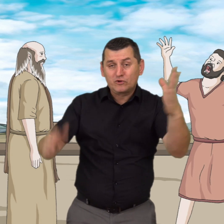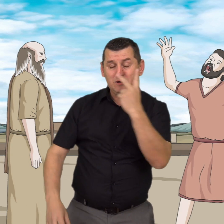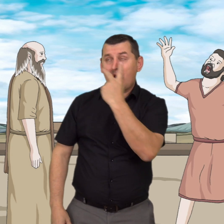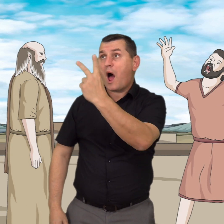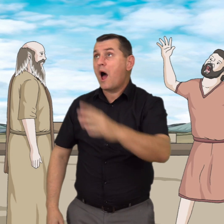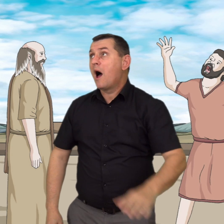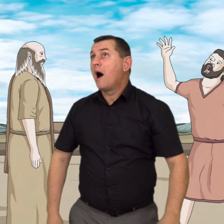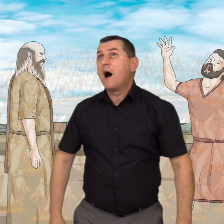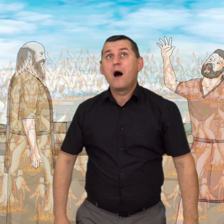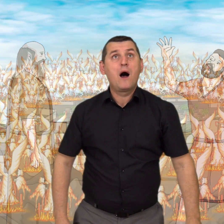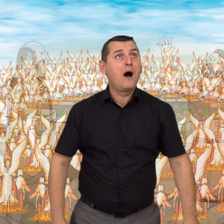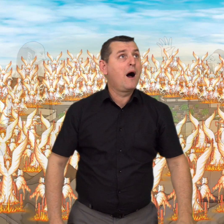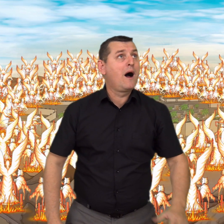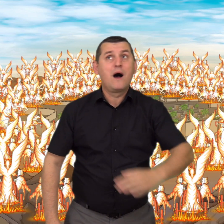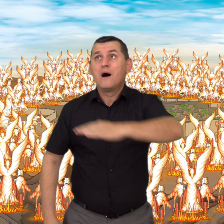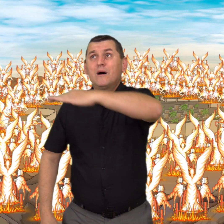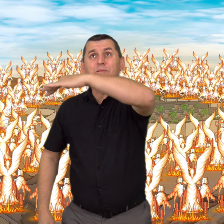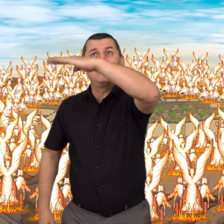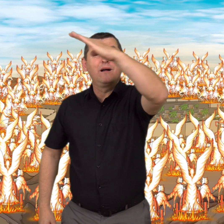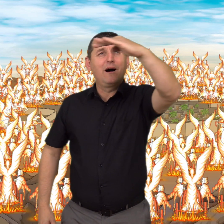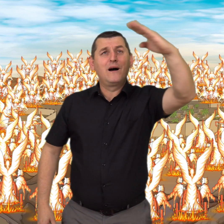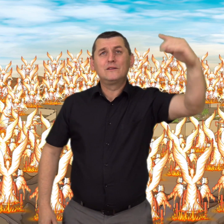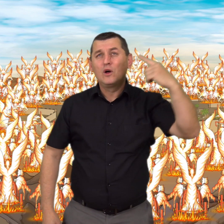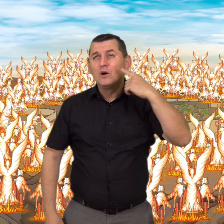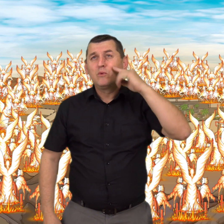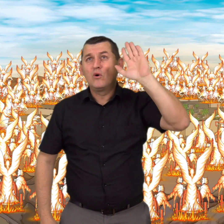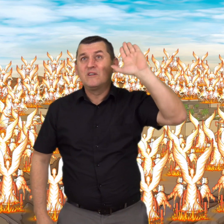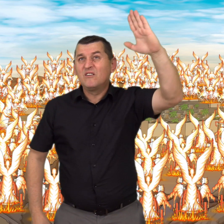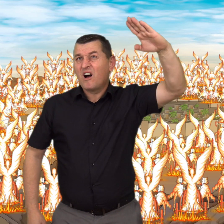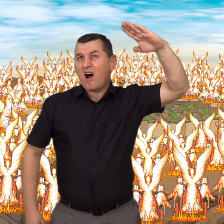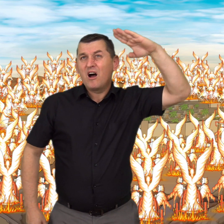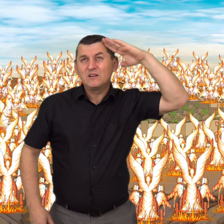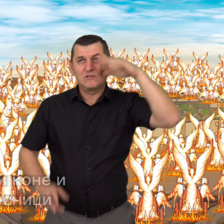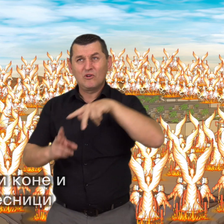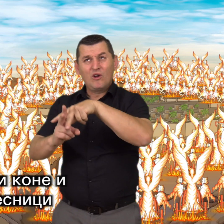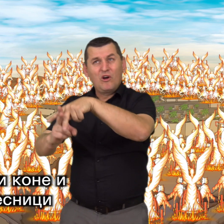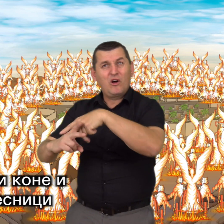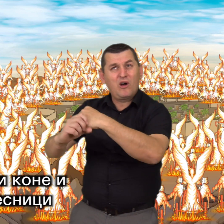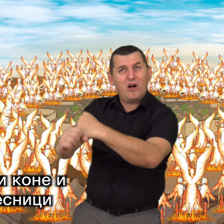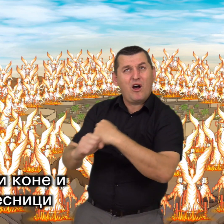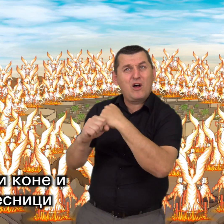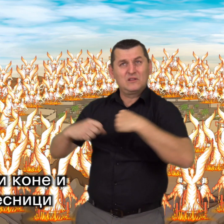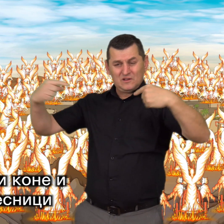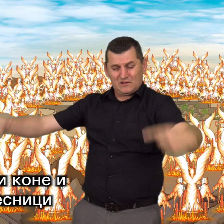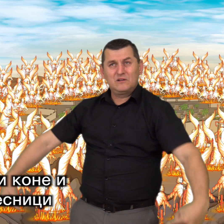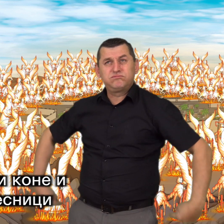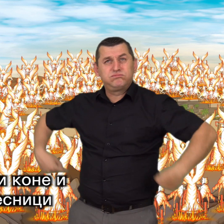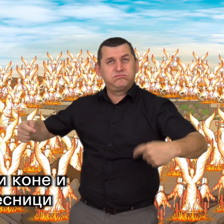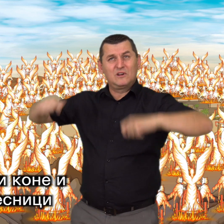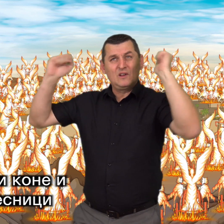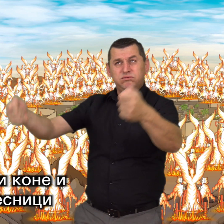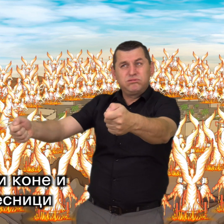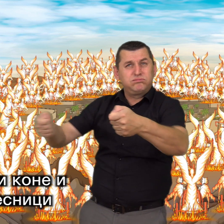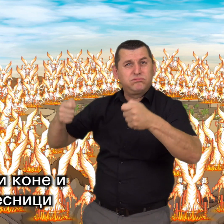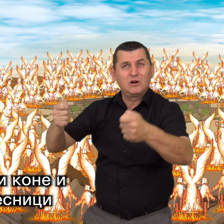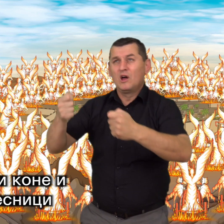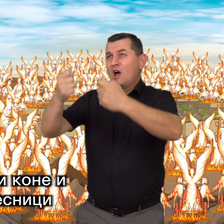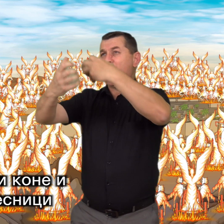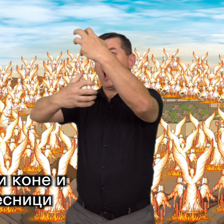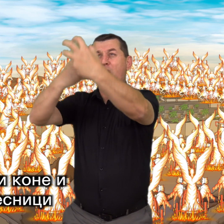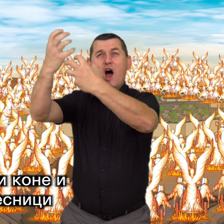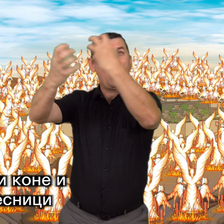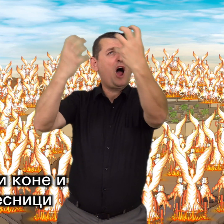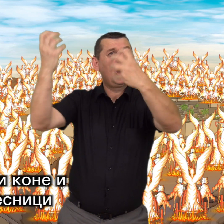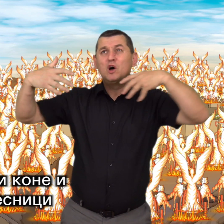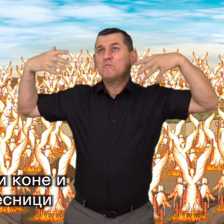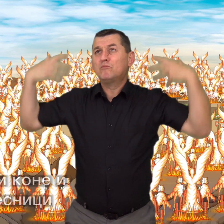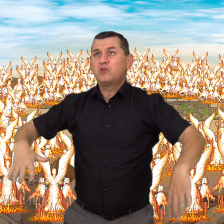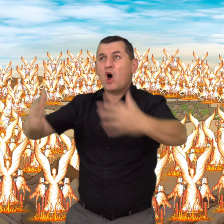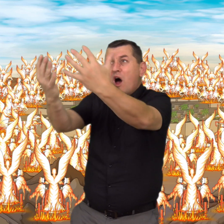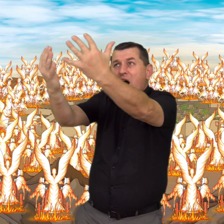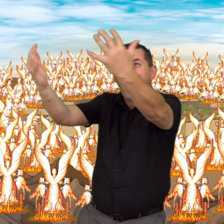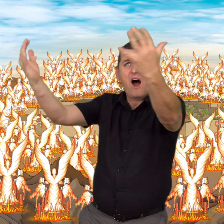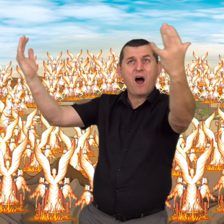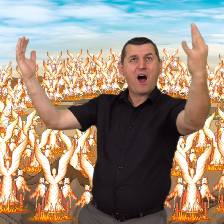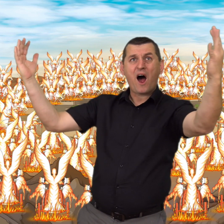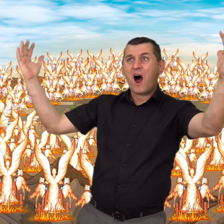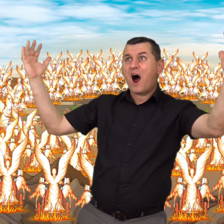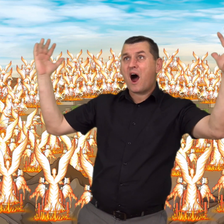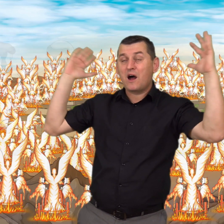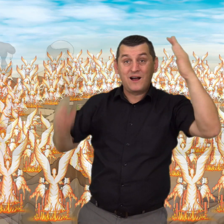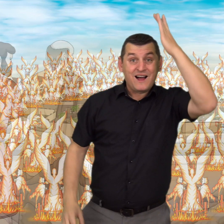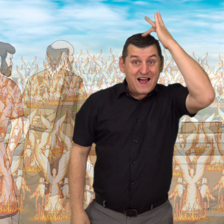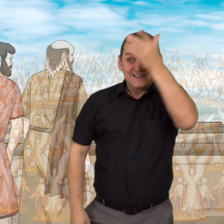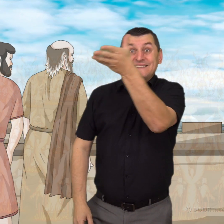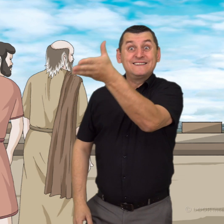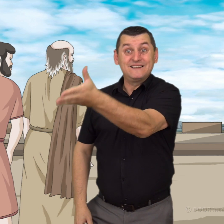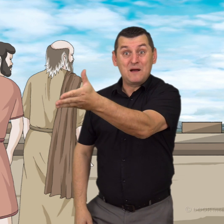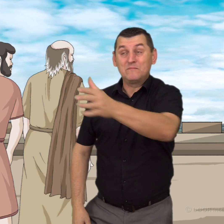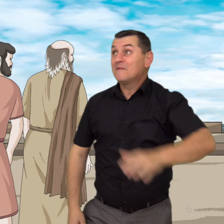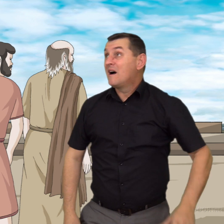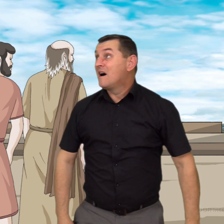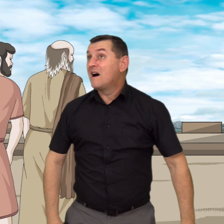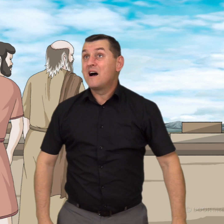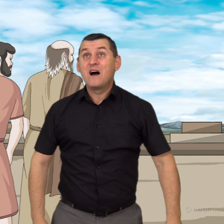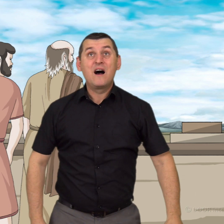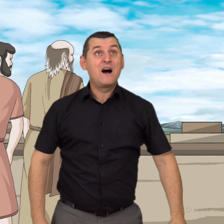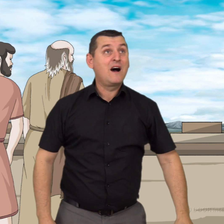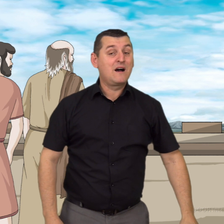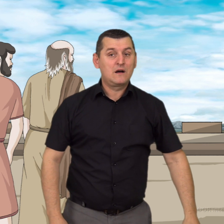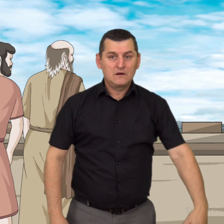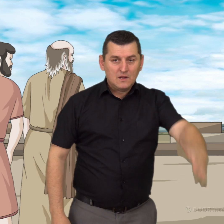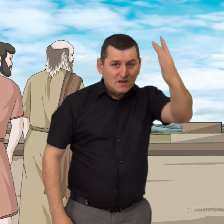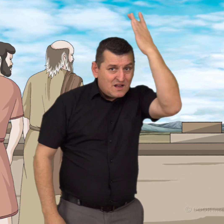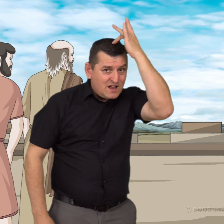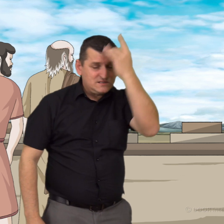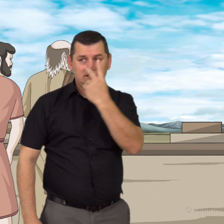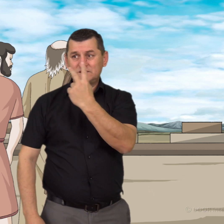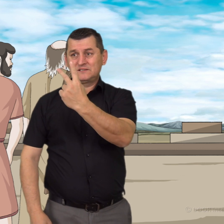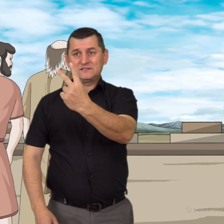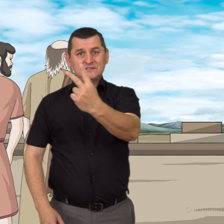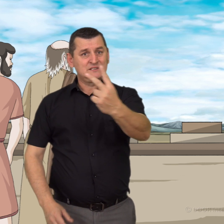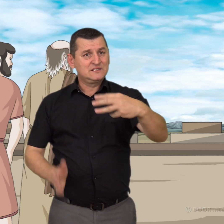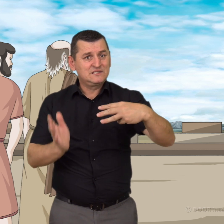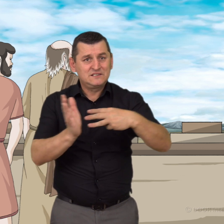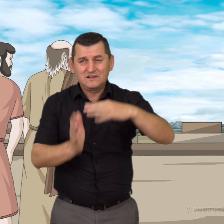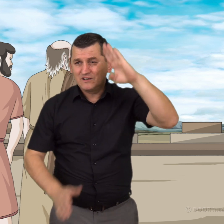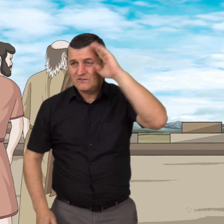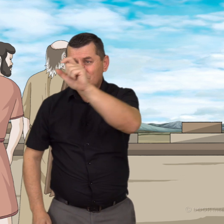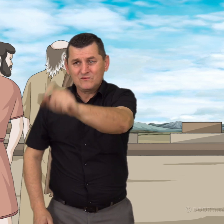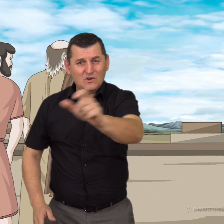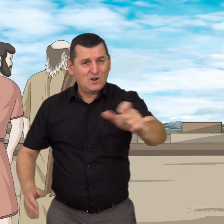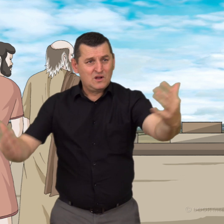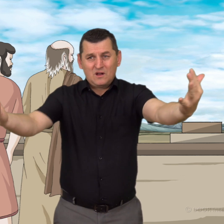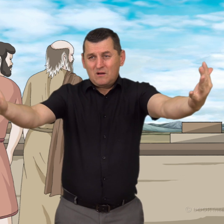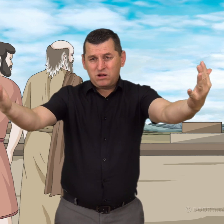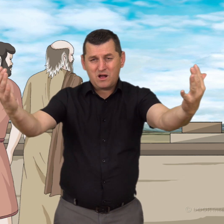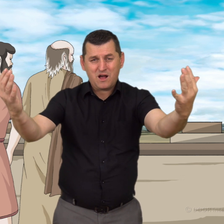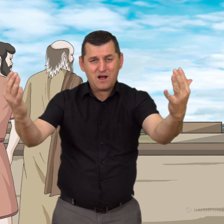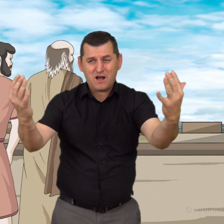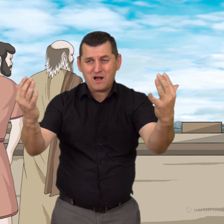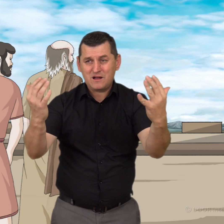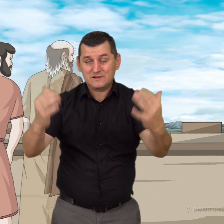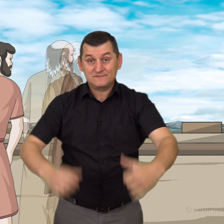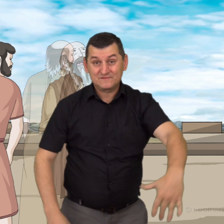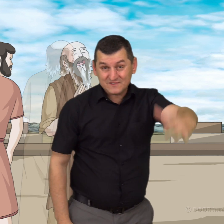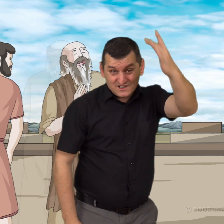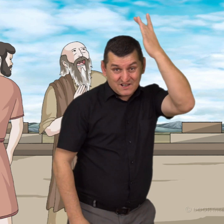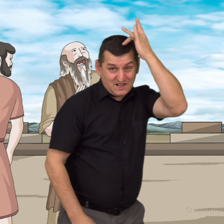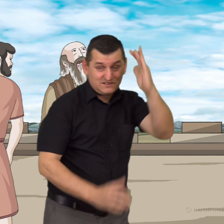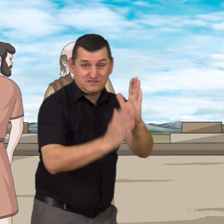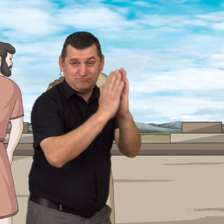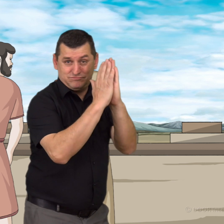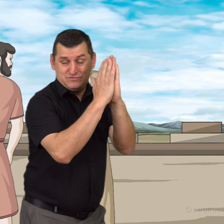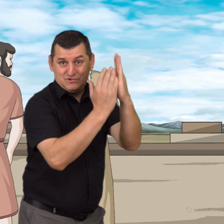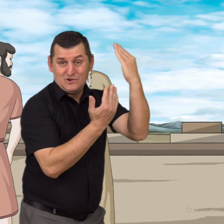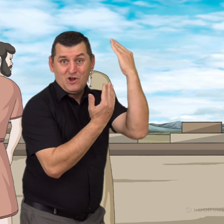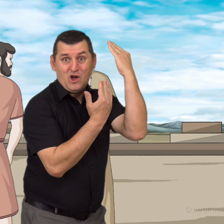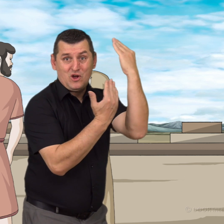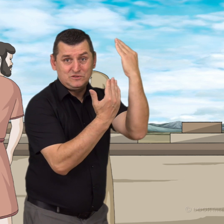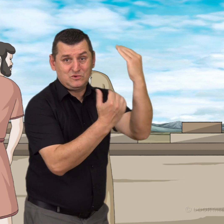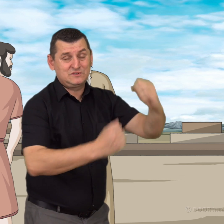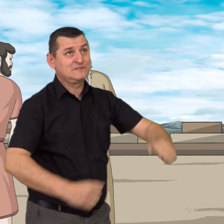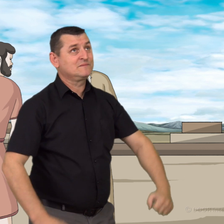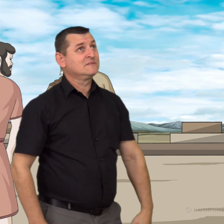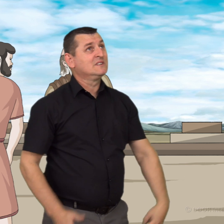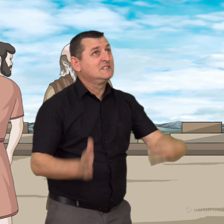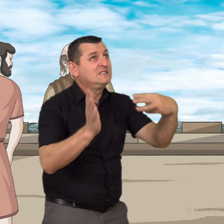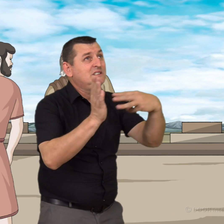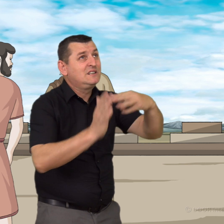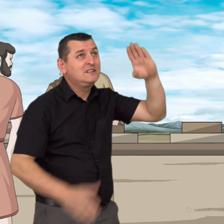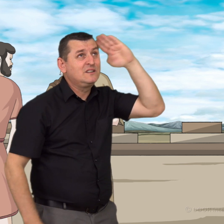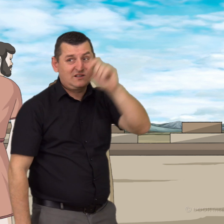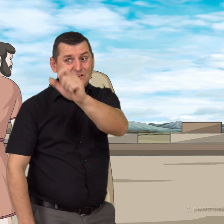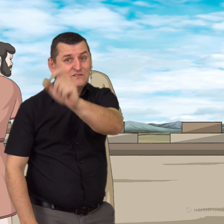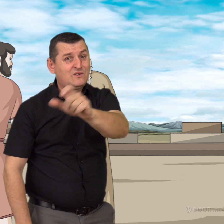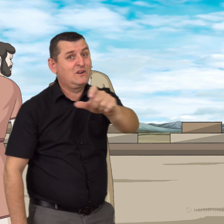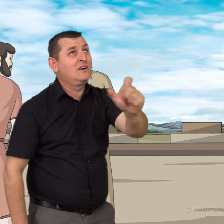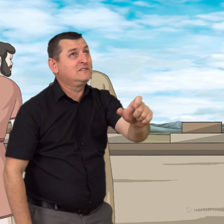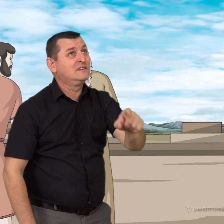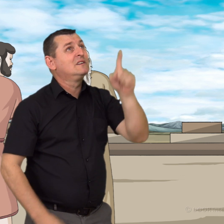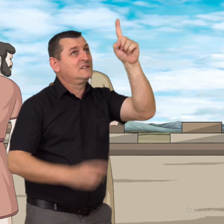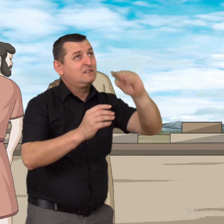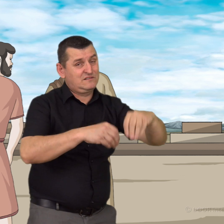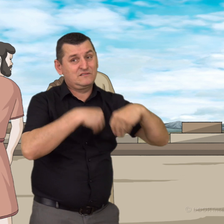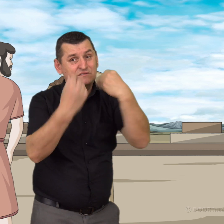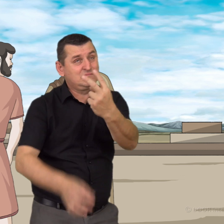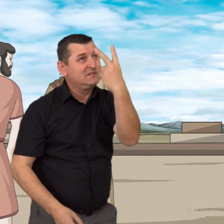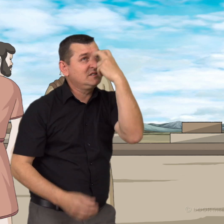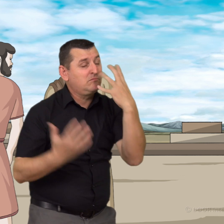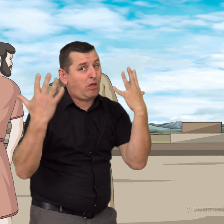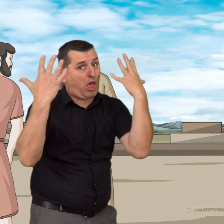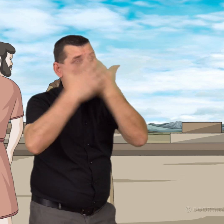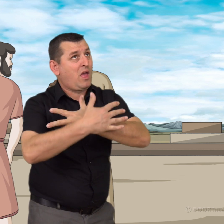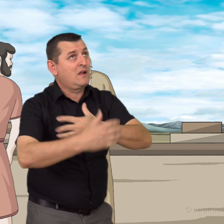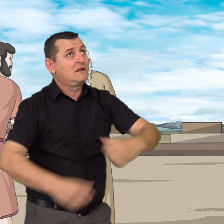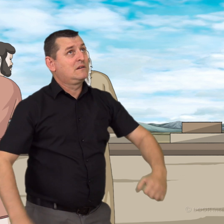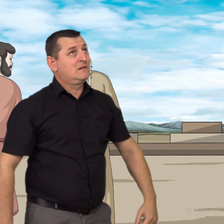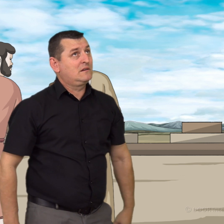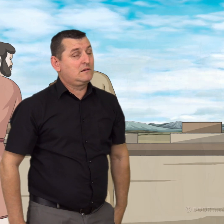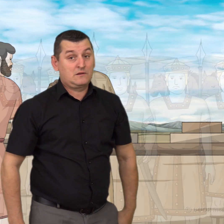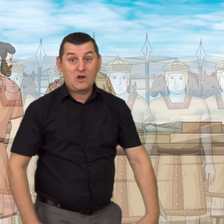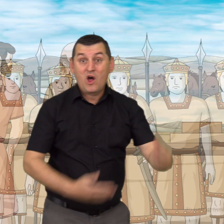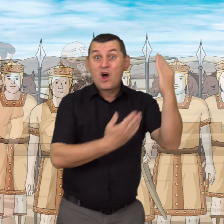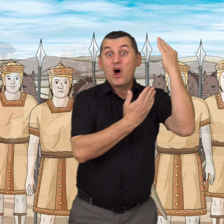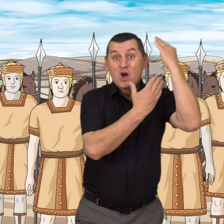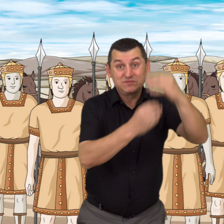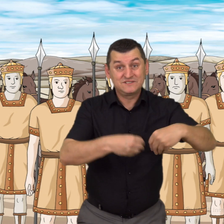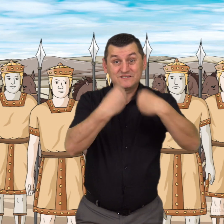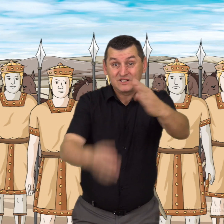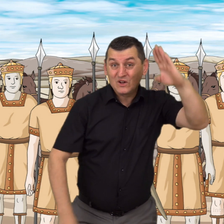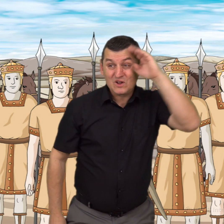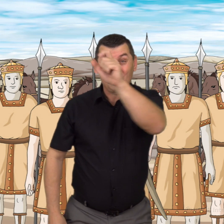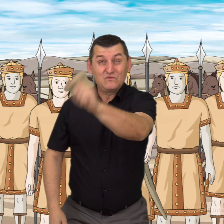And the LORD opened the eyes of the young man, and he saw that the hills were full of horses and chariots of fire all around Elisha.